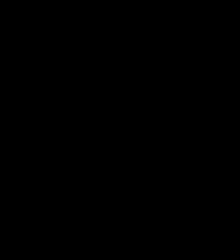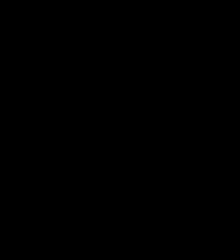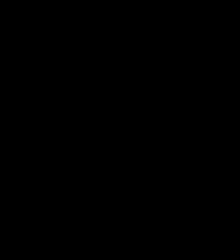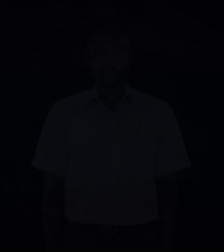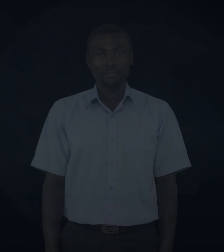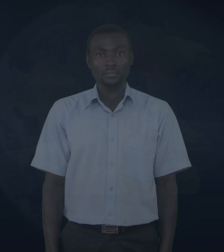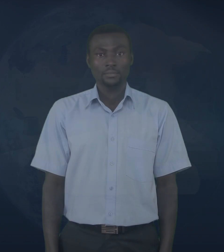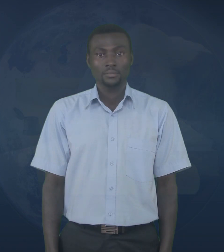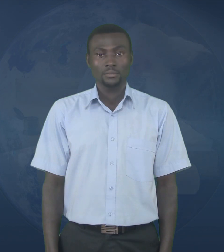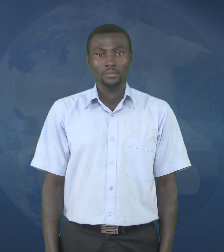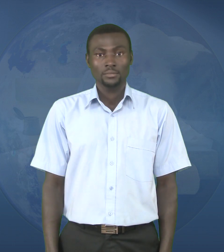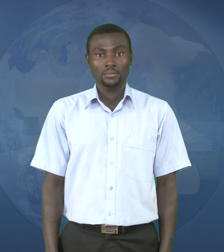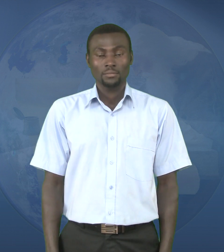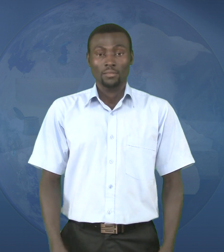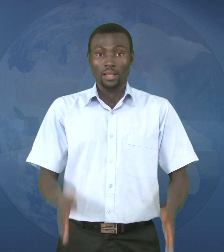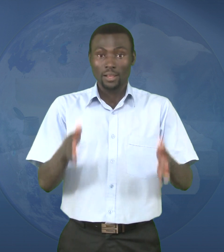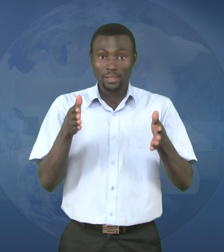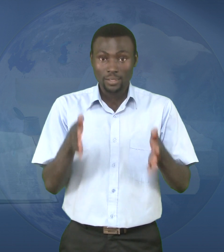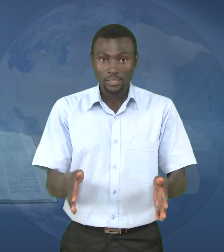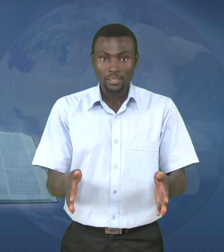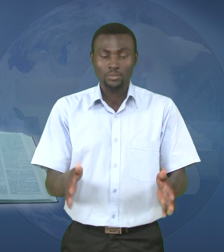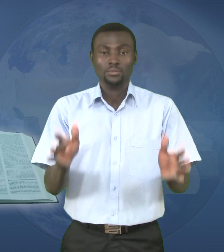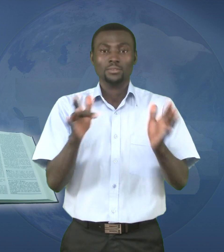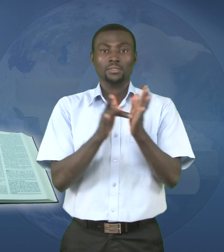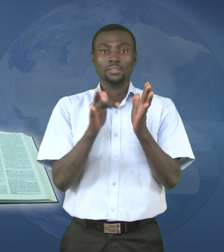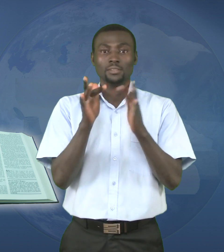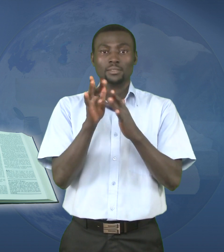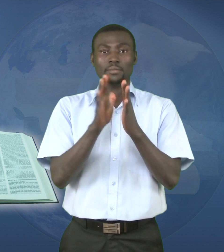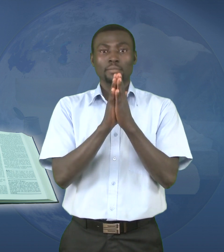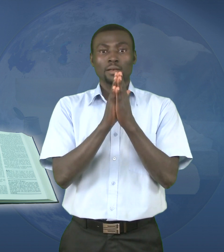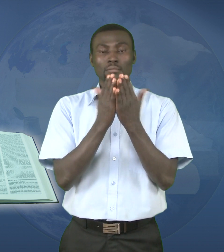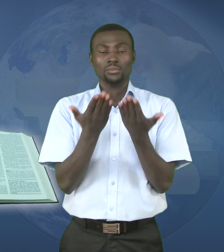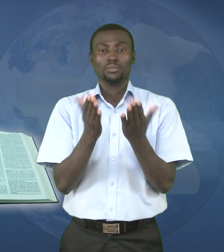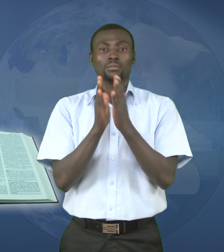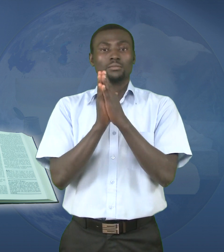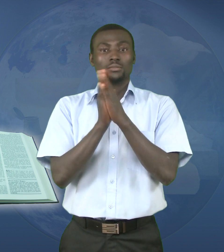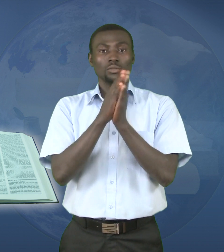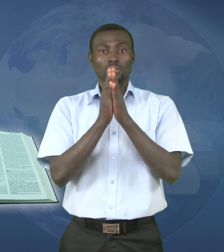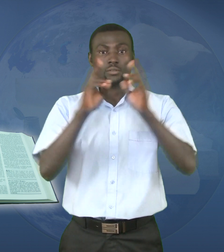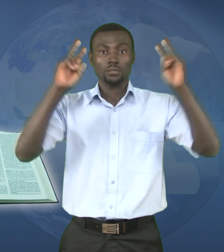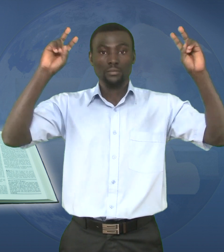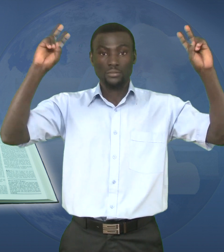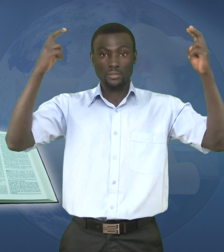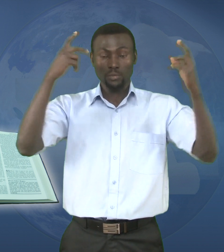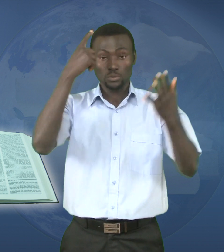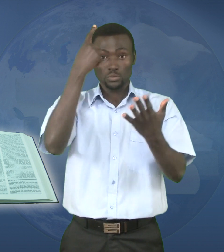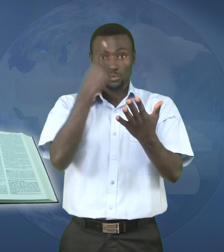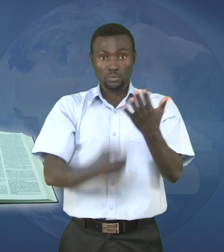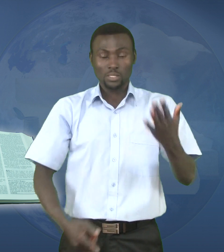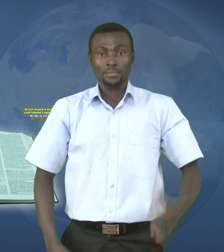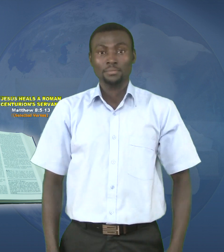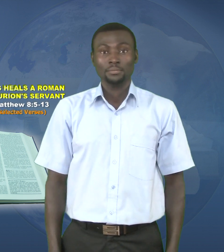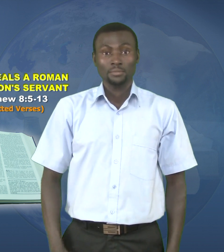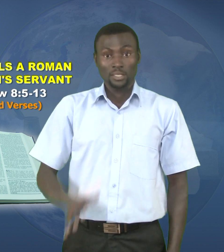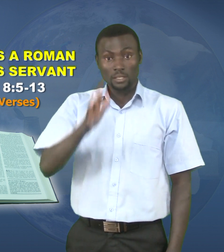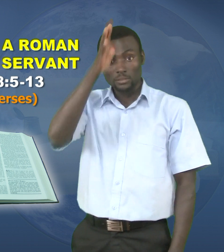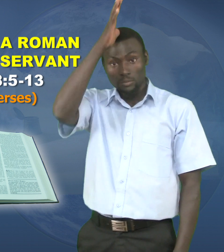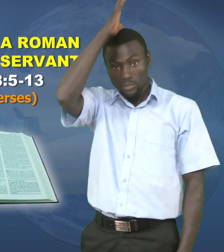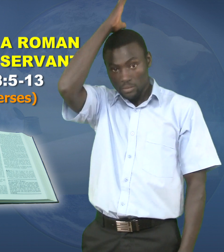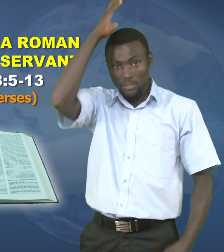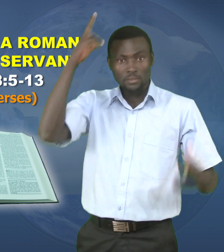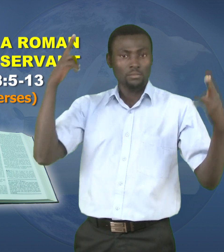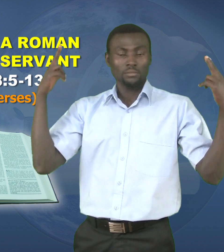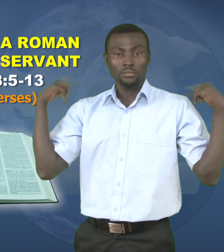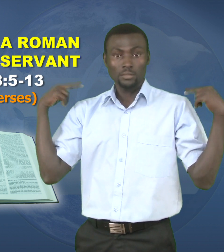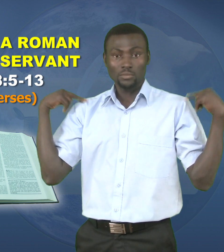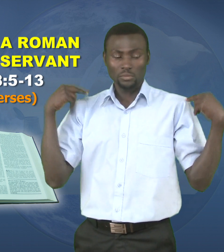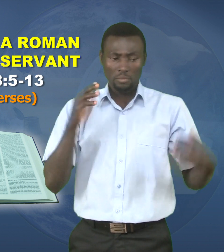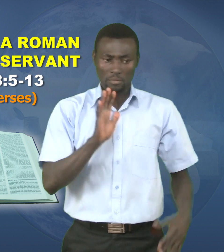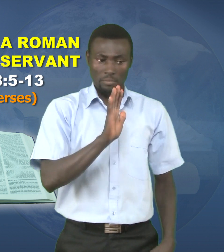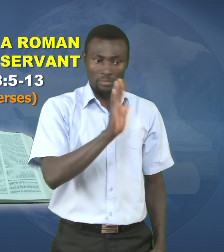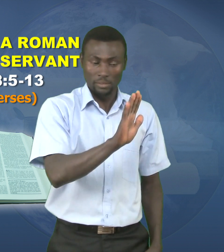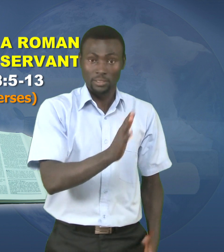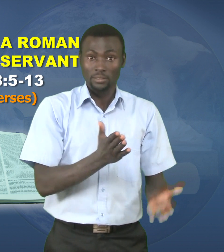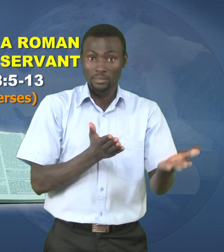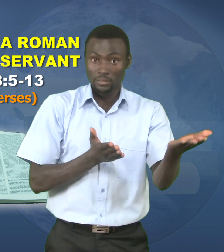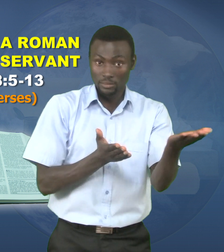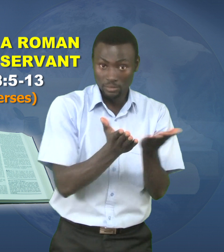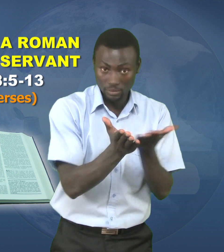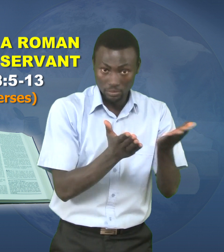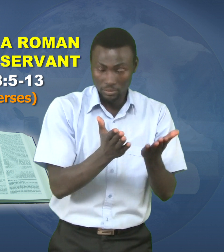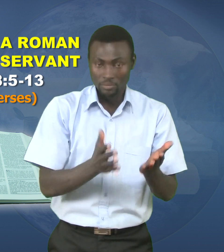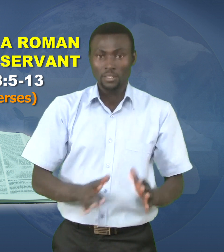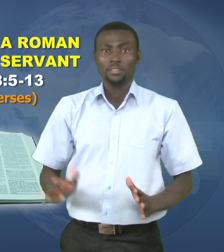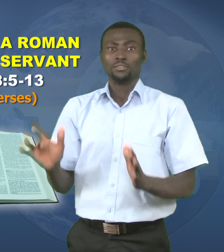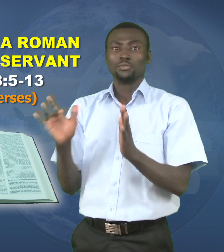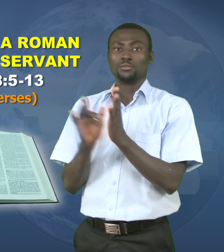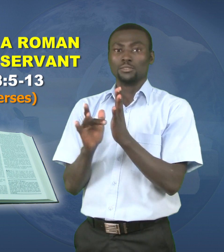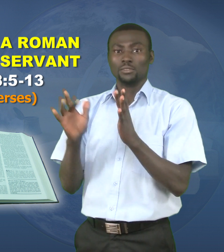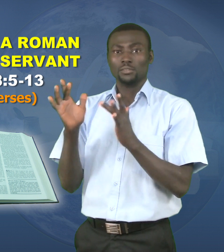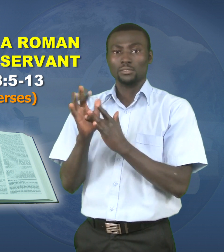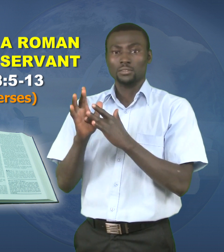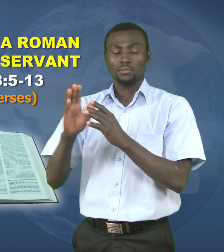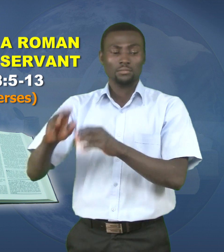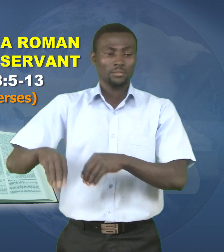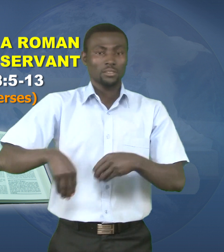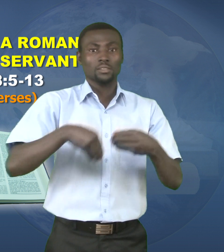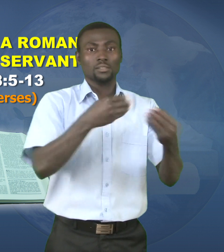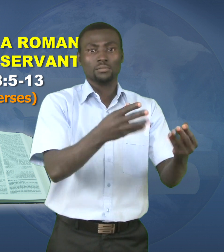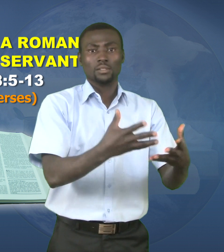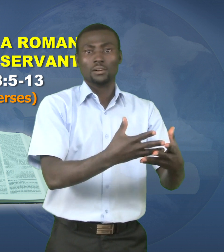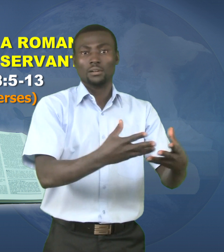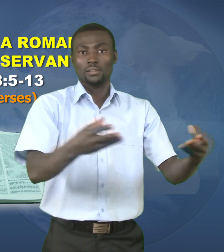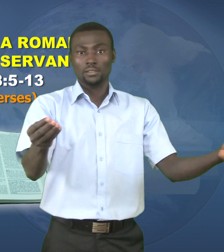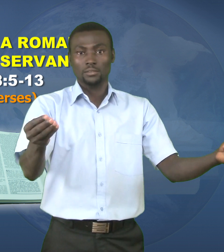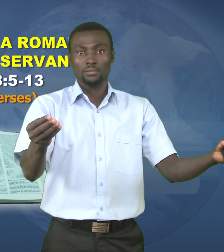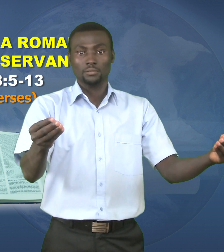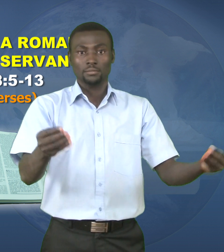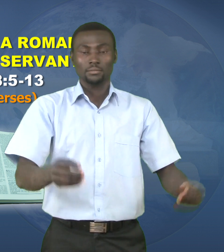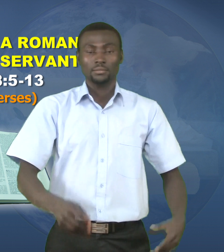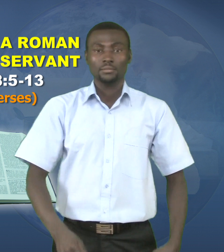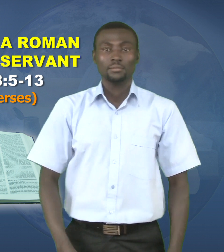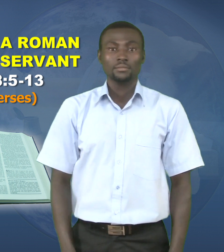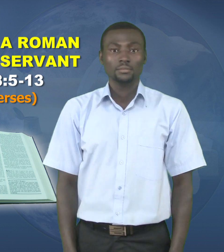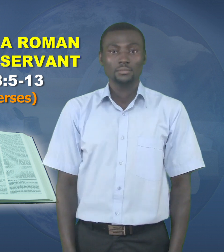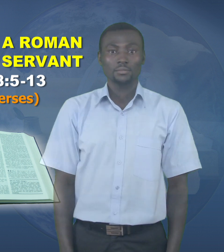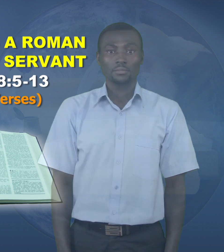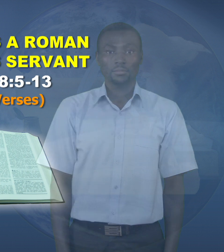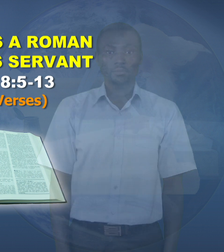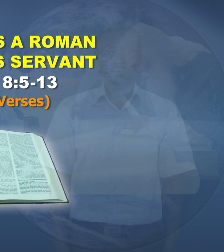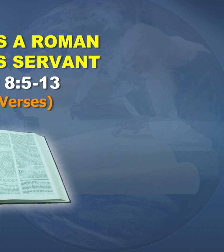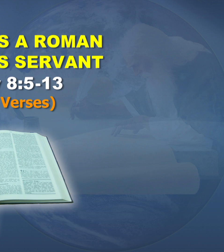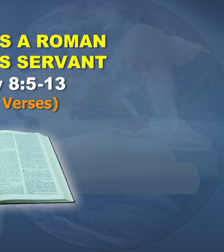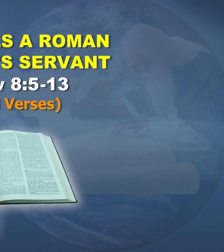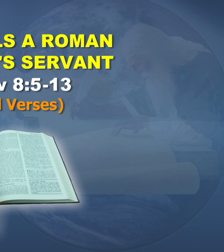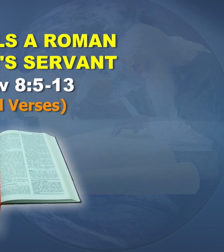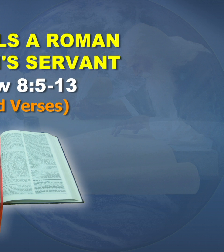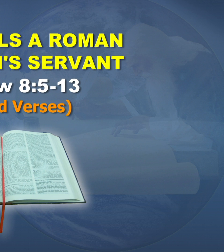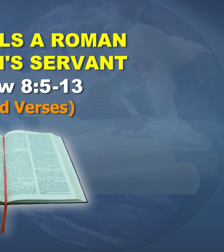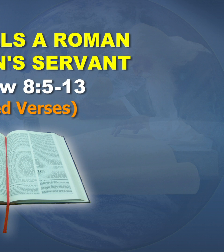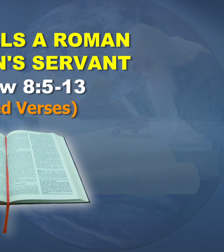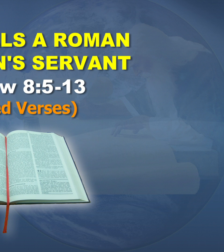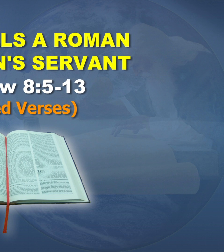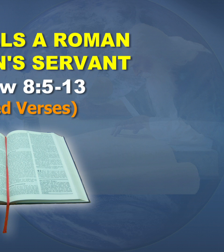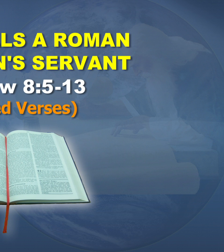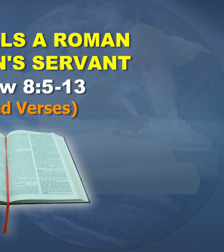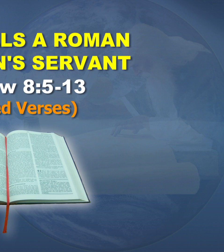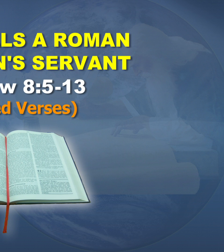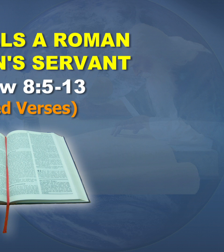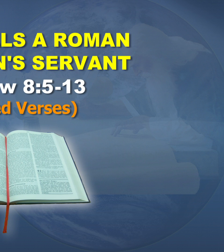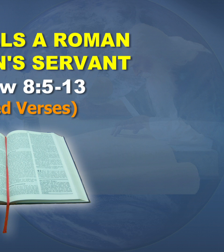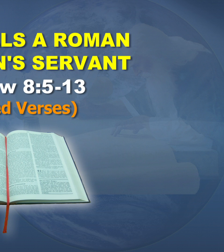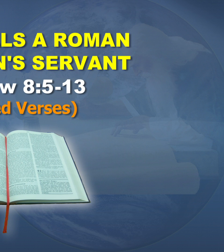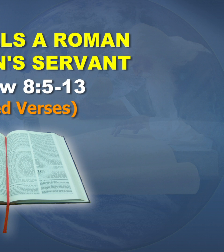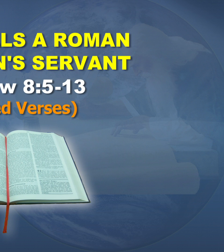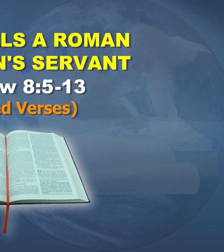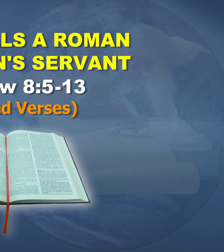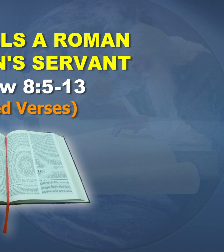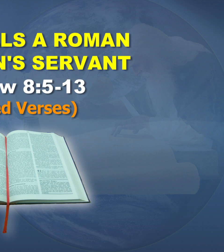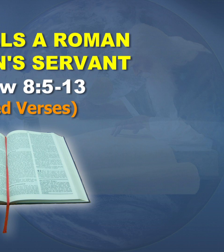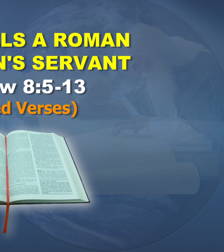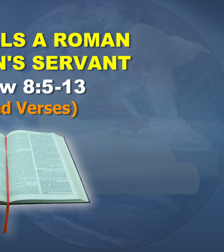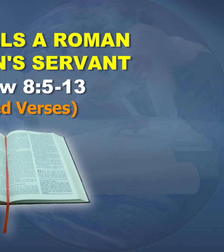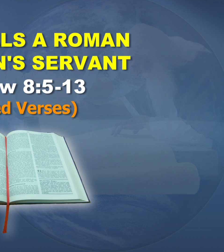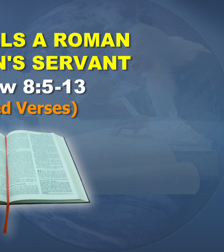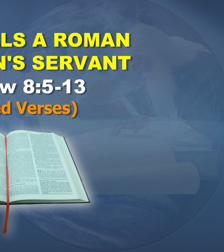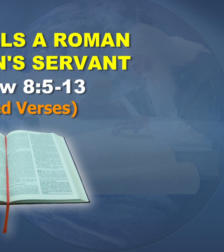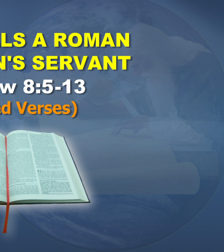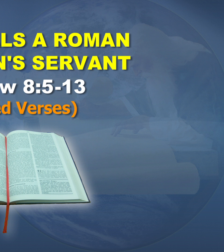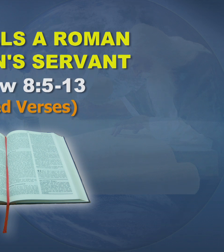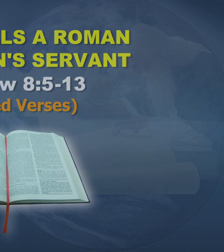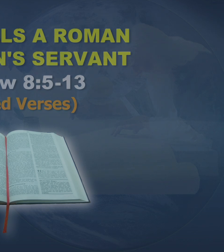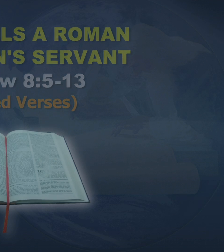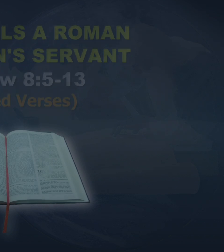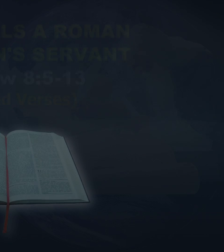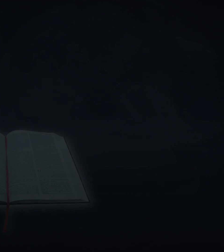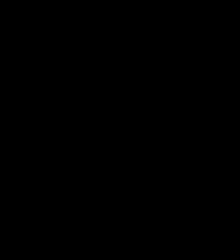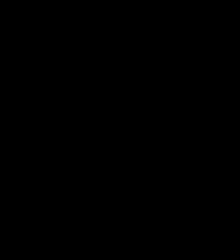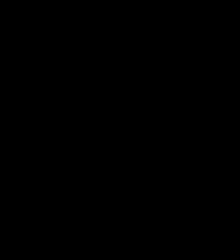Jesus heals a Roman centurion's servant